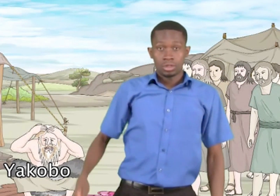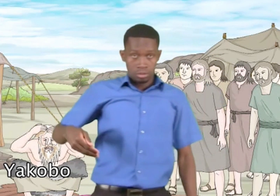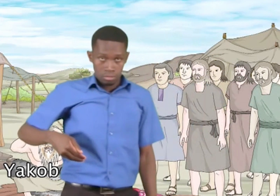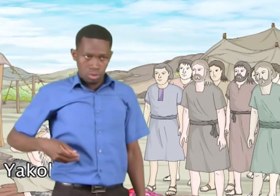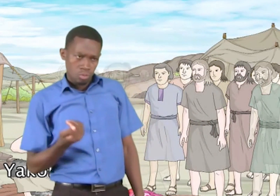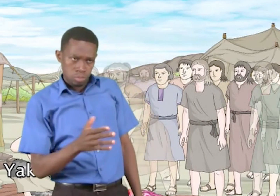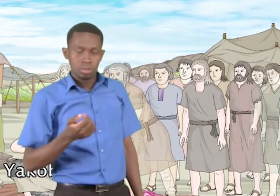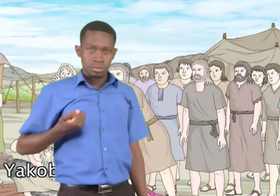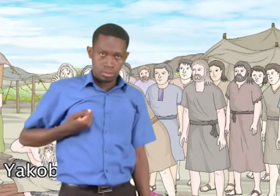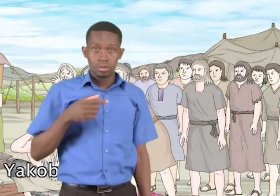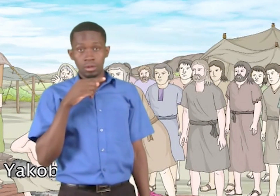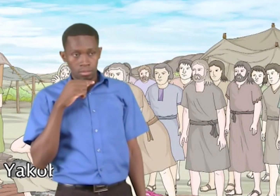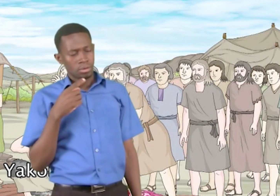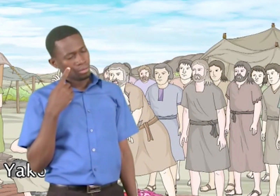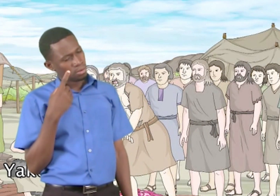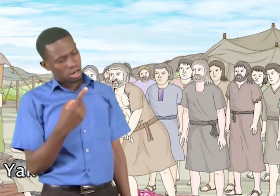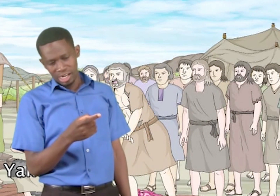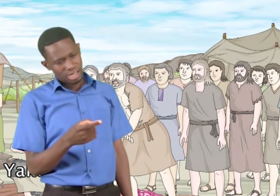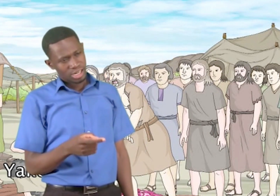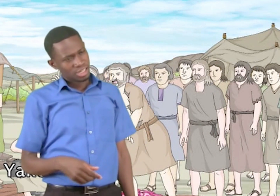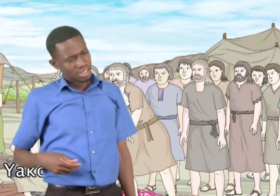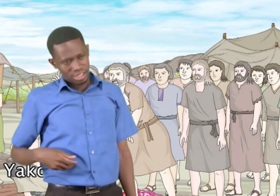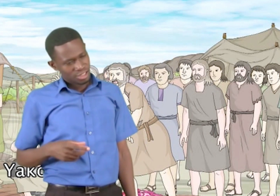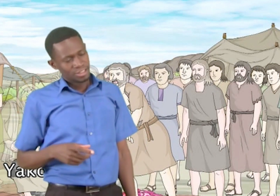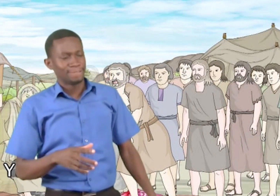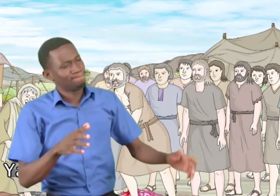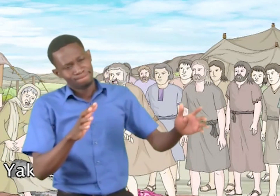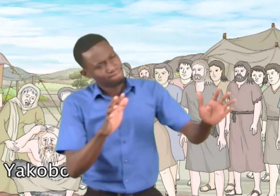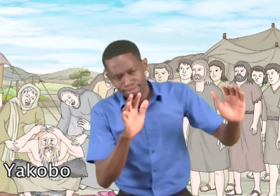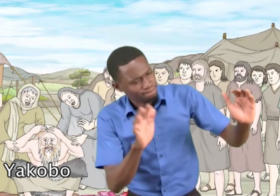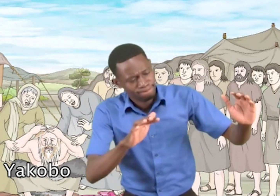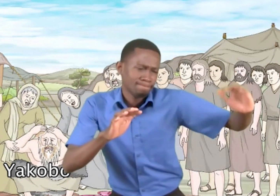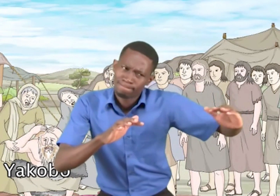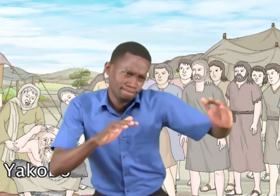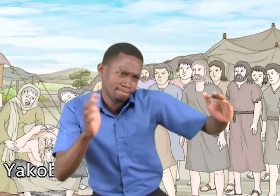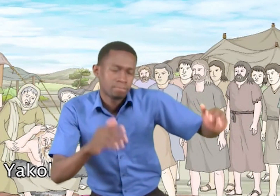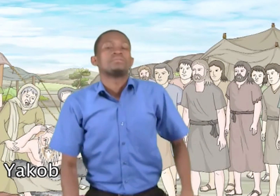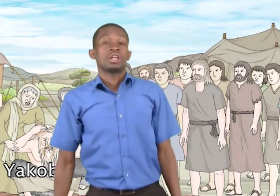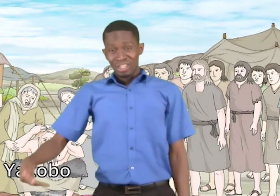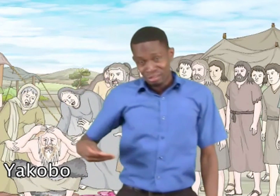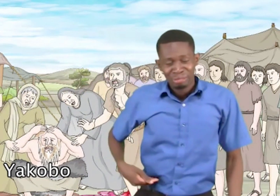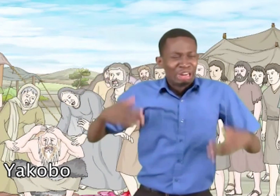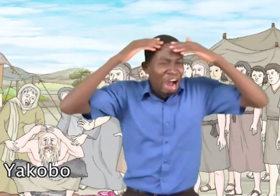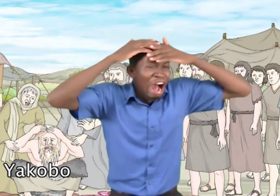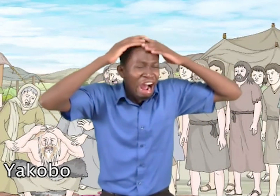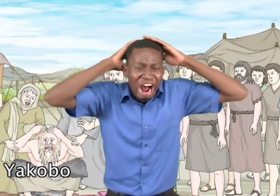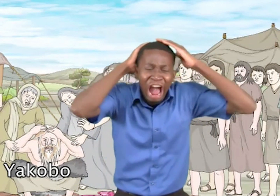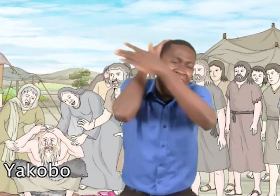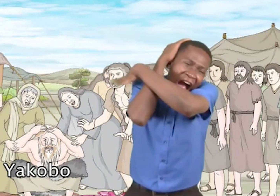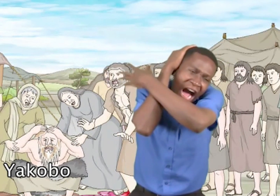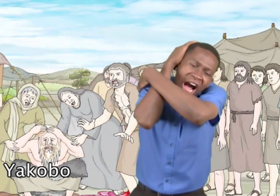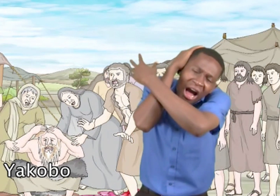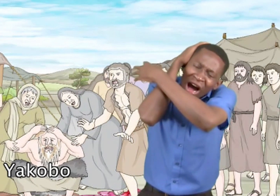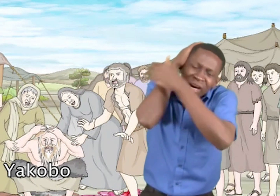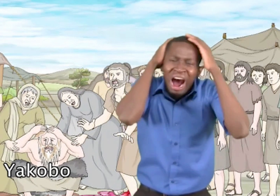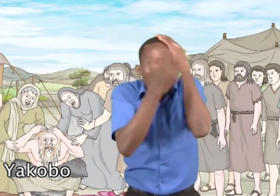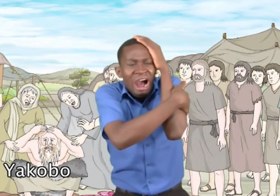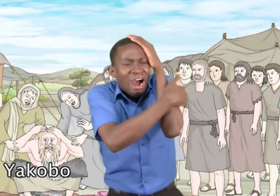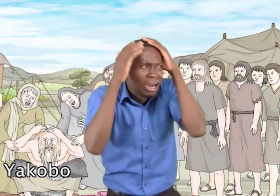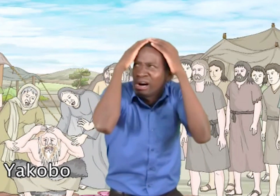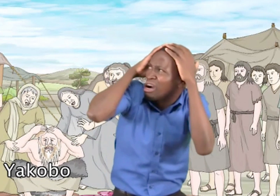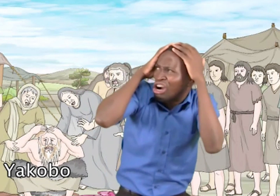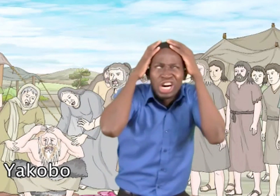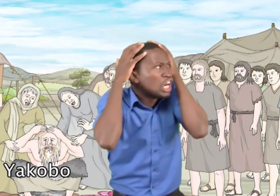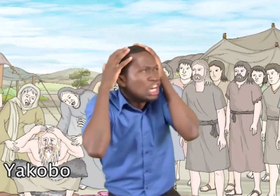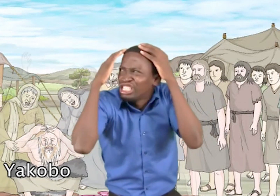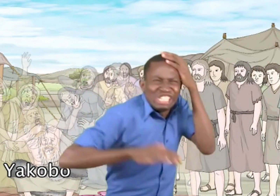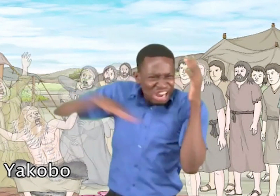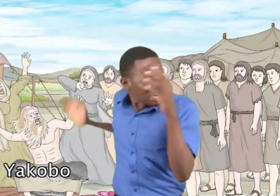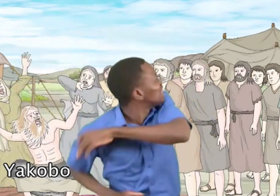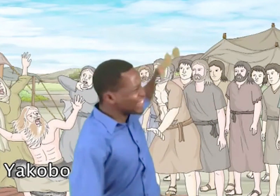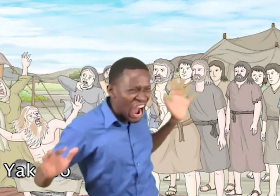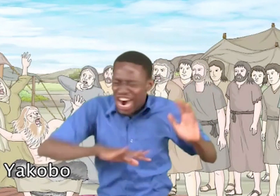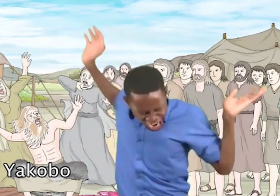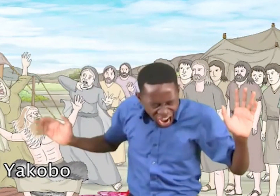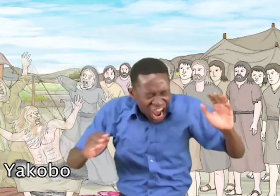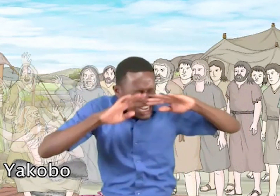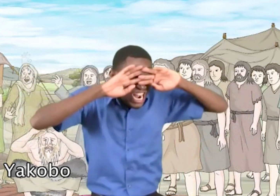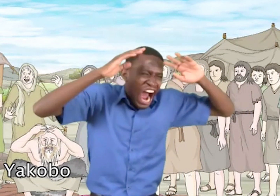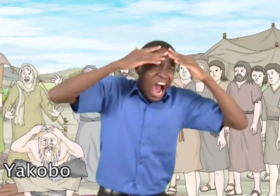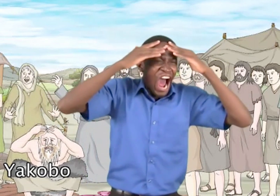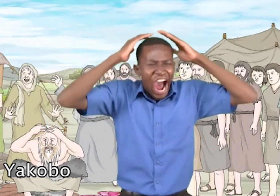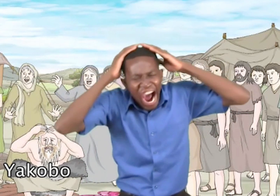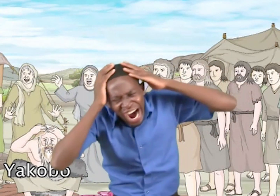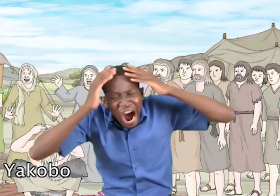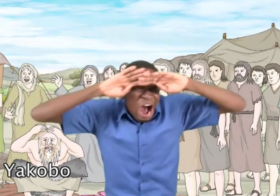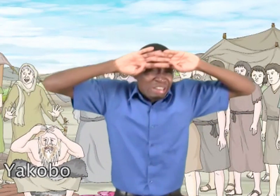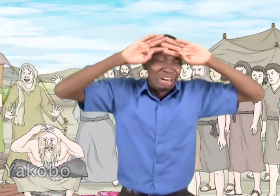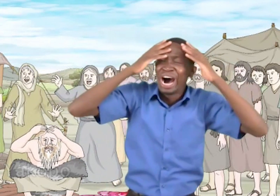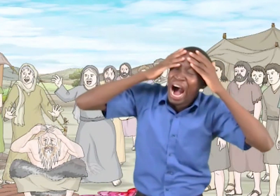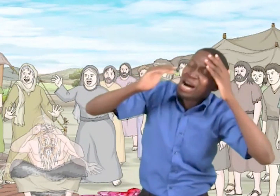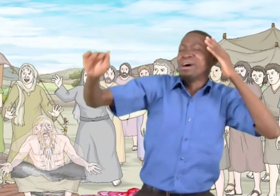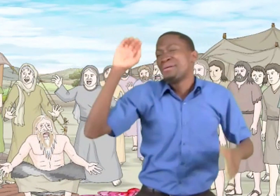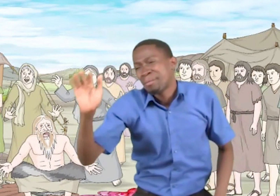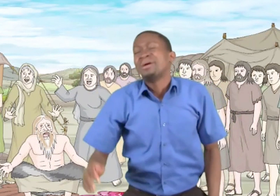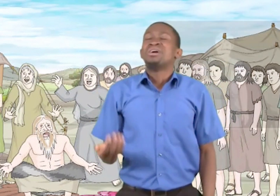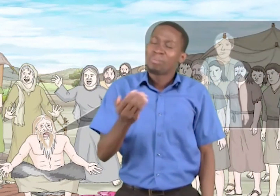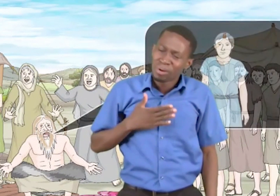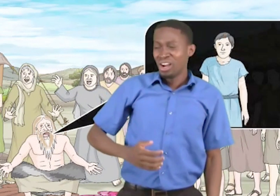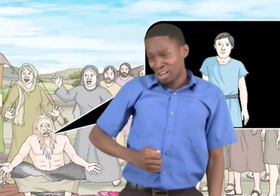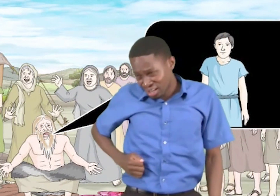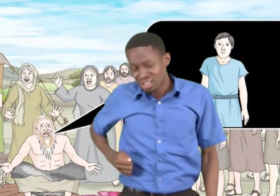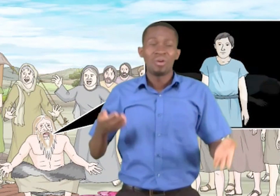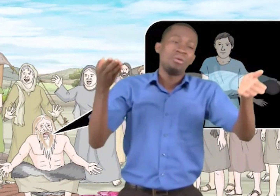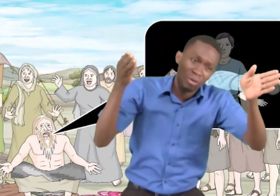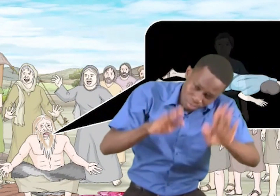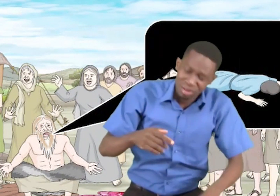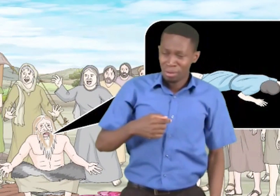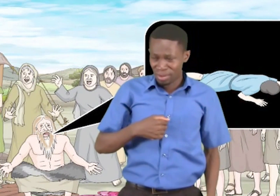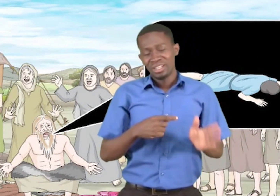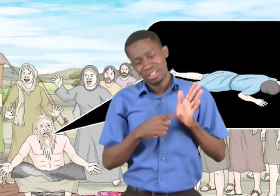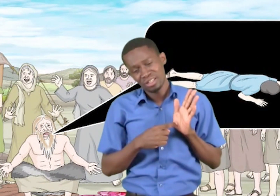All his sons and daughters tried to comfort him, but he refused to be comforted. “No,” he said.